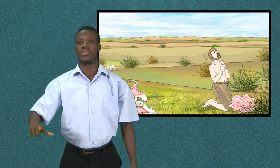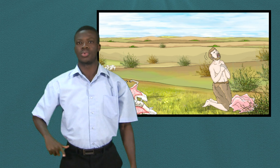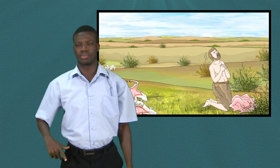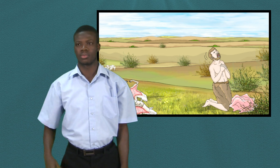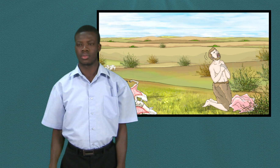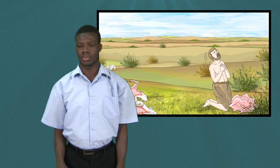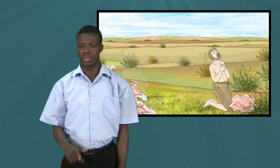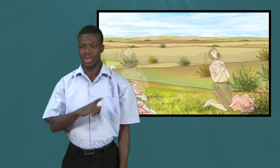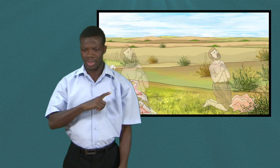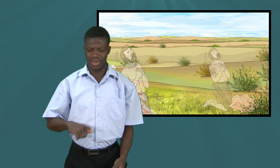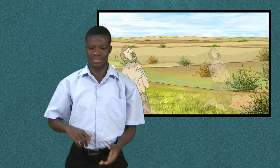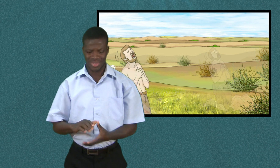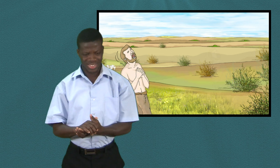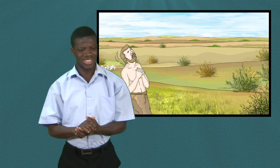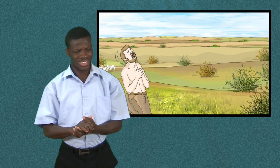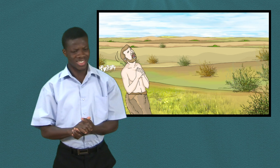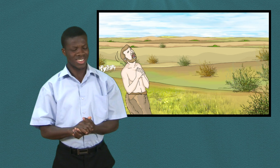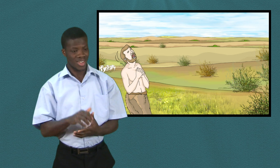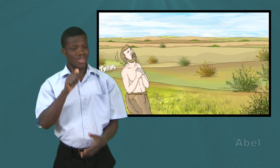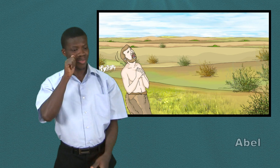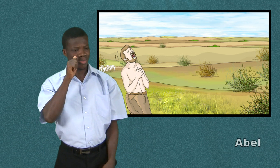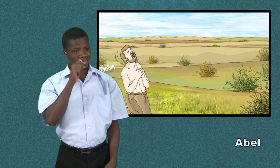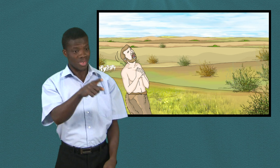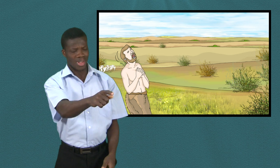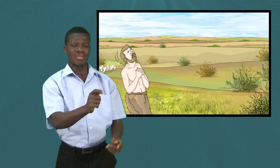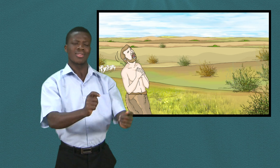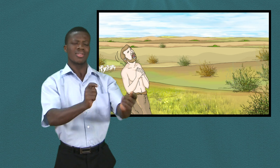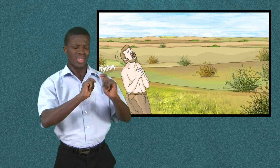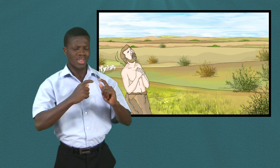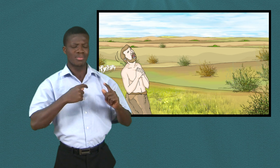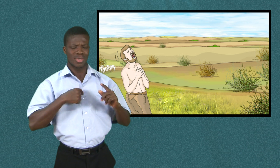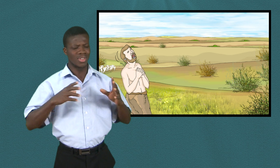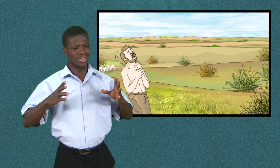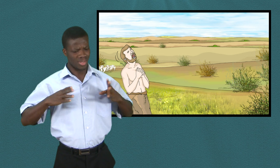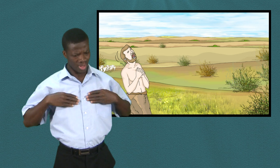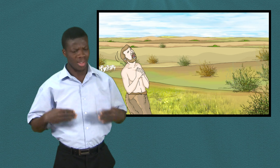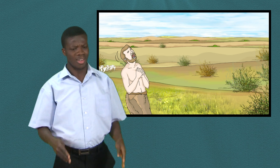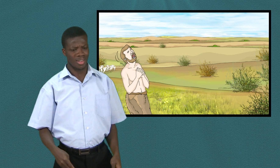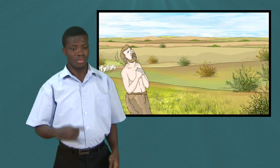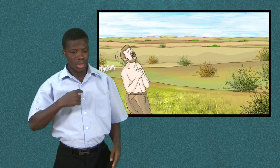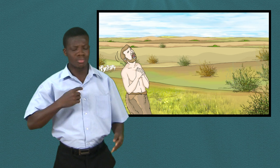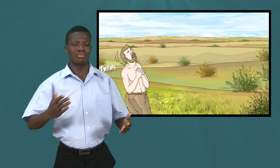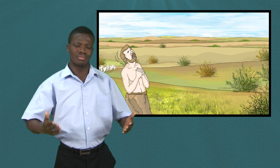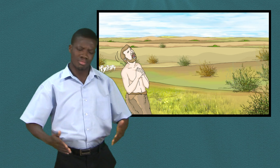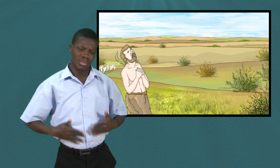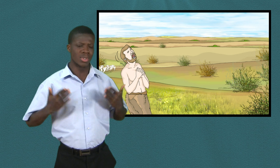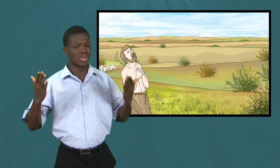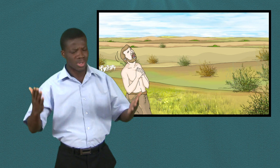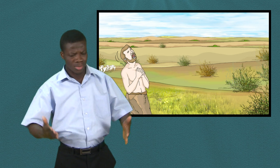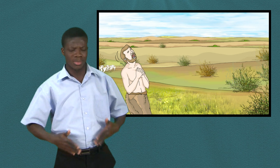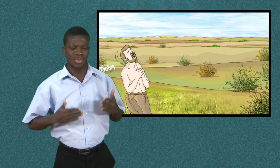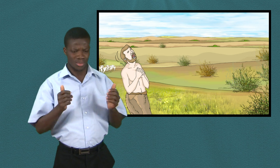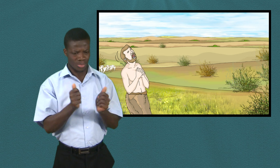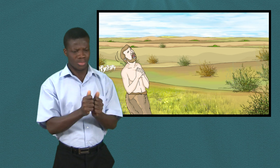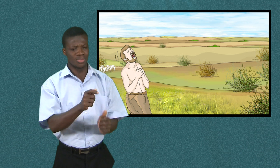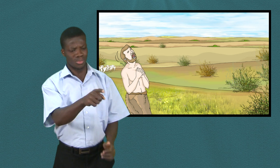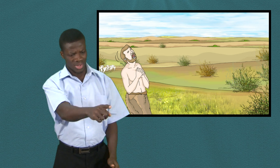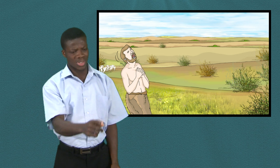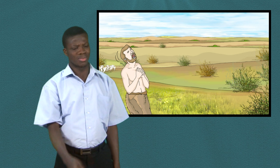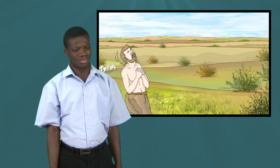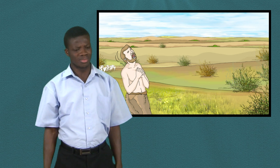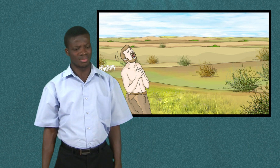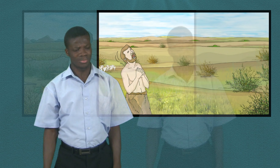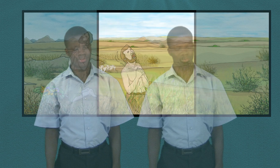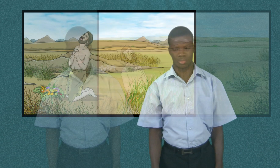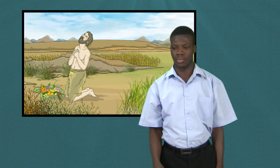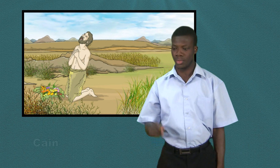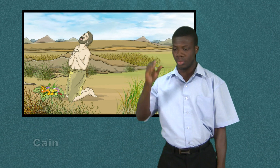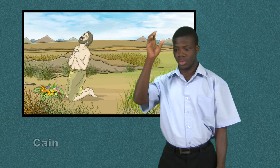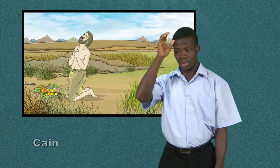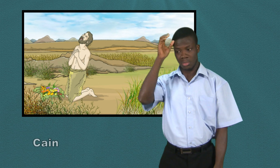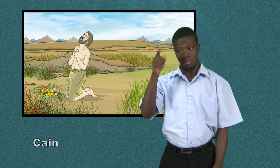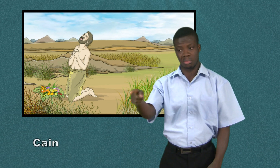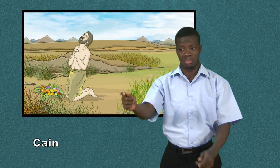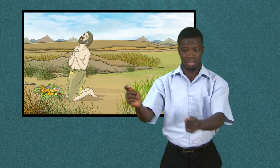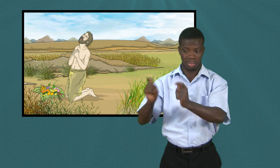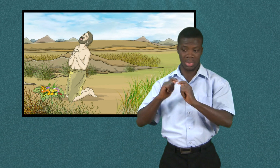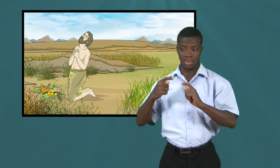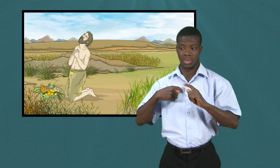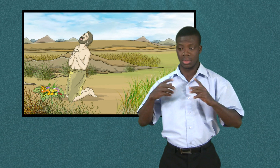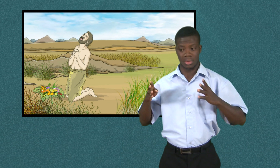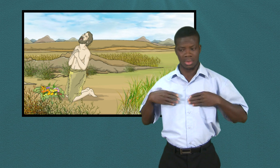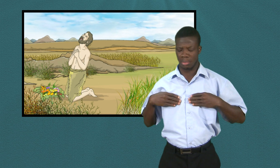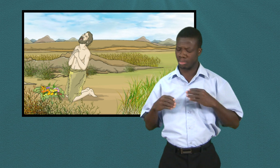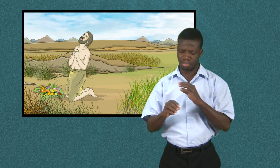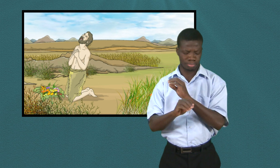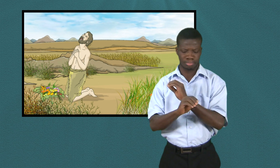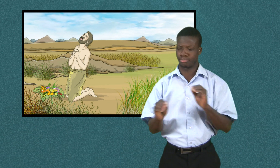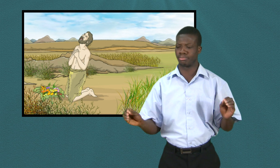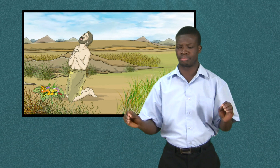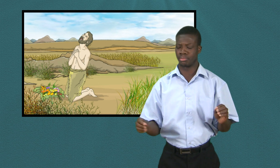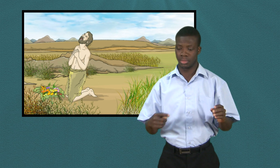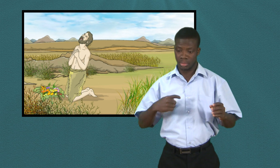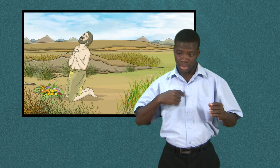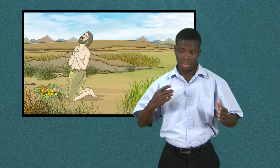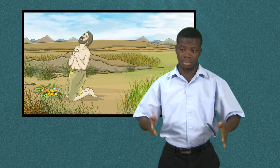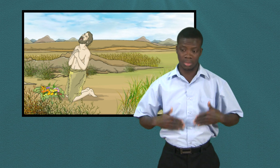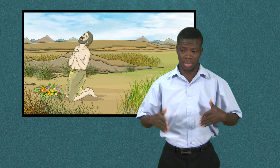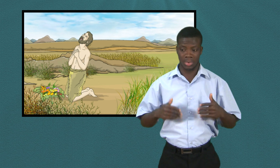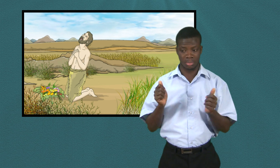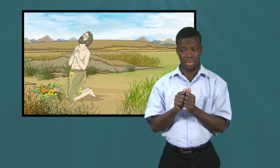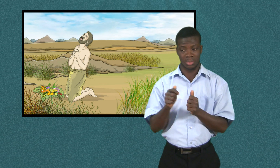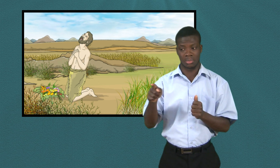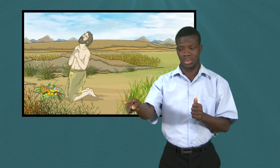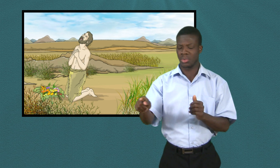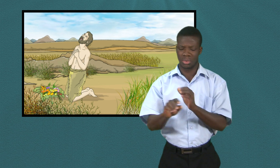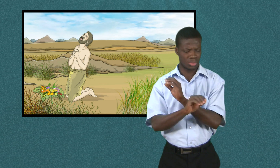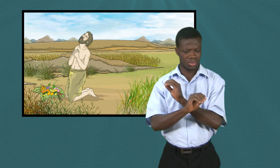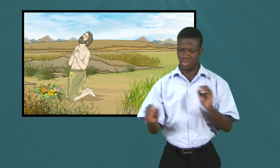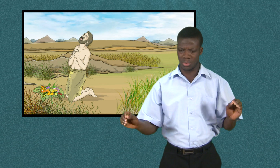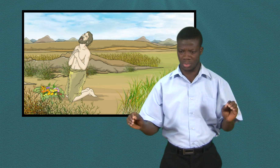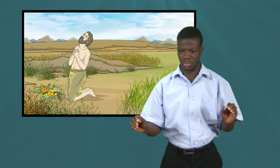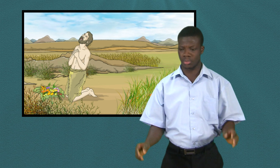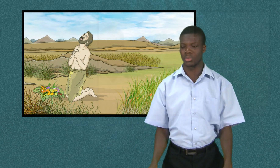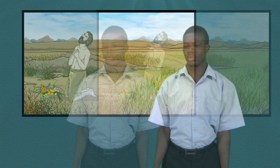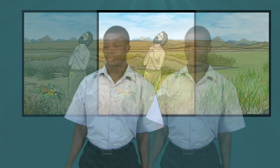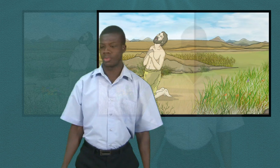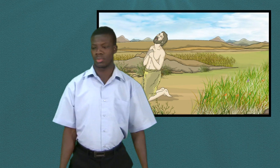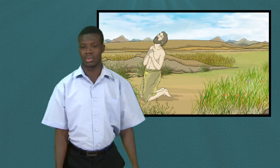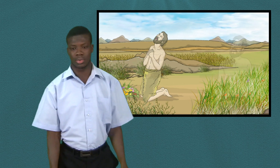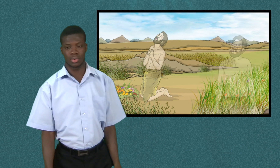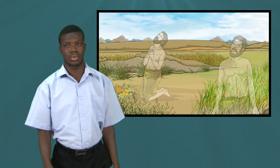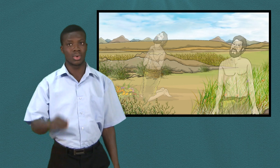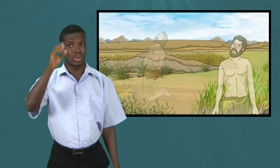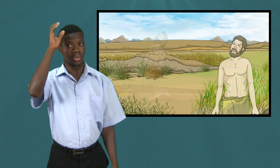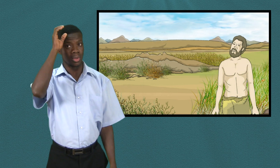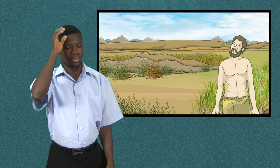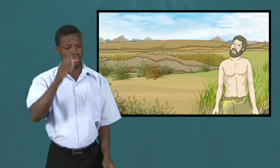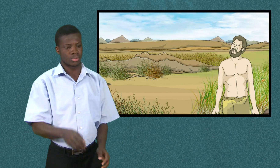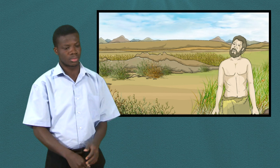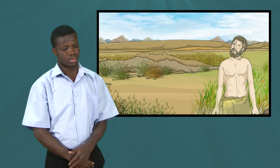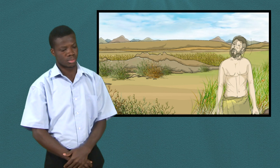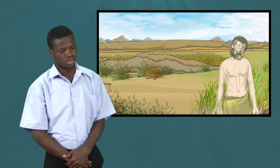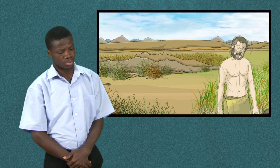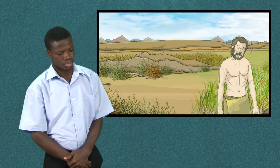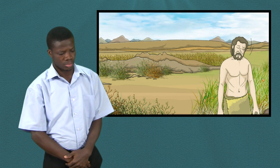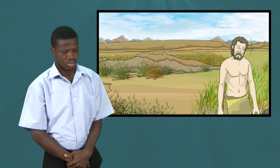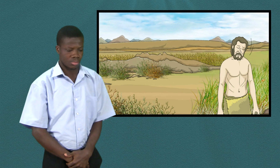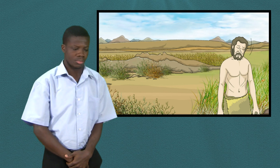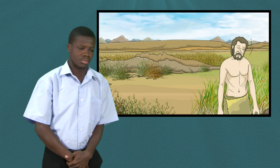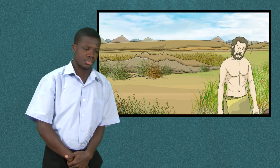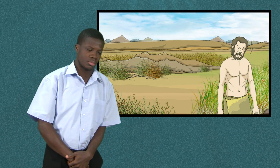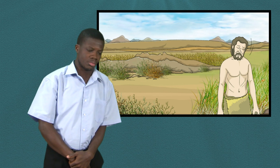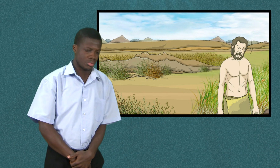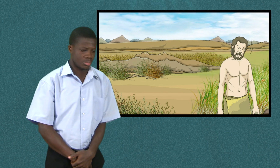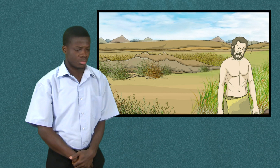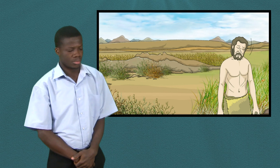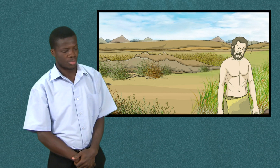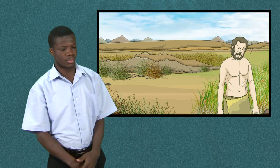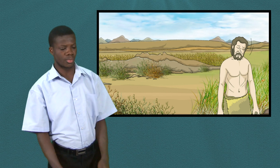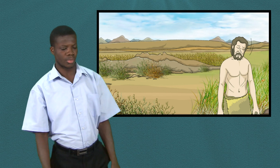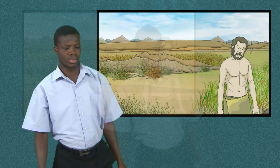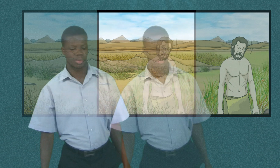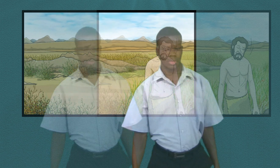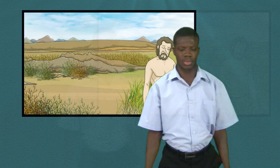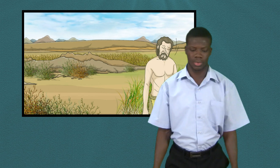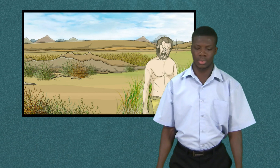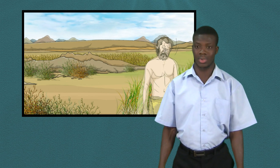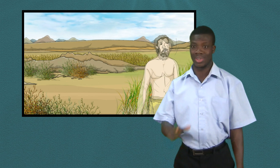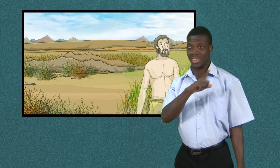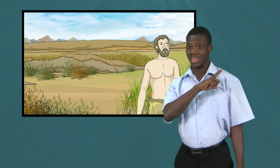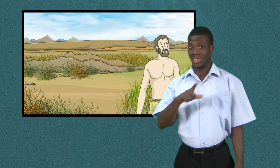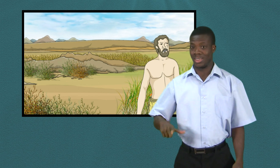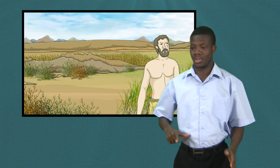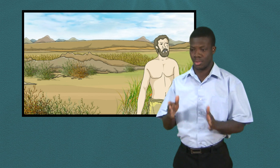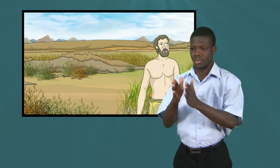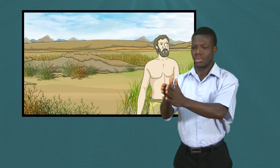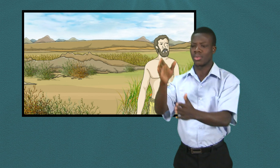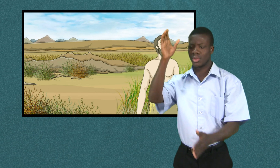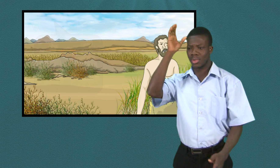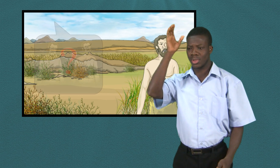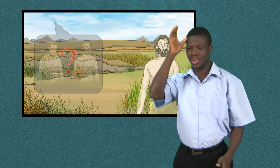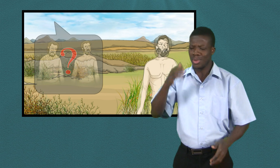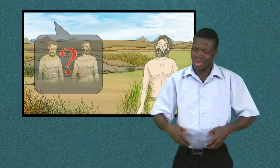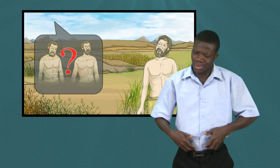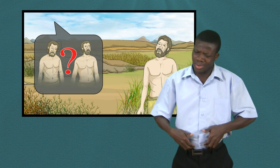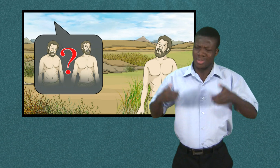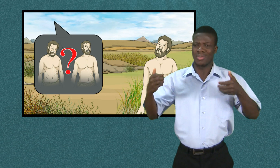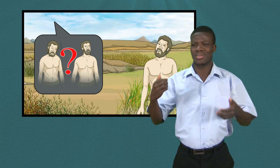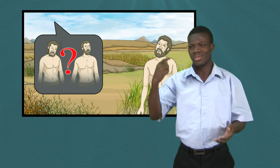And the LORD looked with favor on Abel and his offering, but He had no regard for Cain and his offering. So Cain became very angry, and his countenance fell.